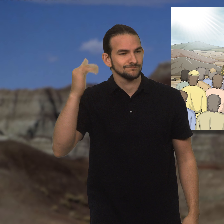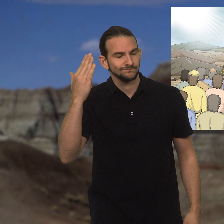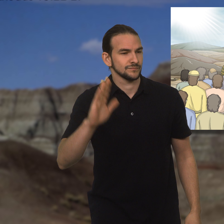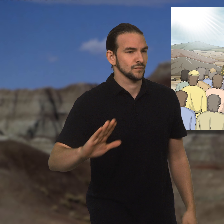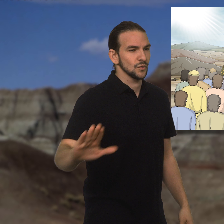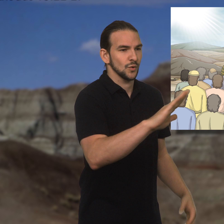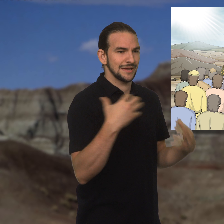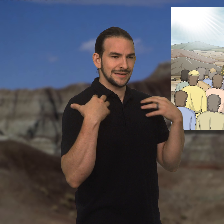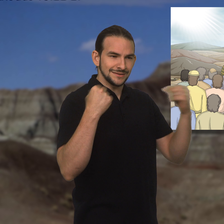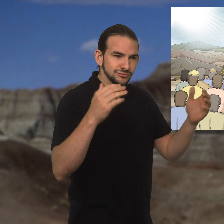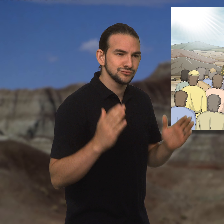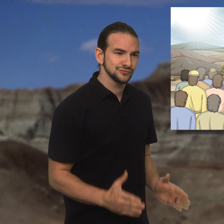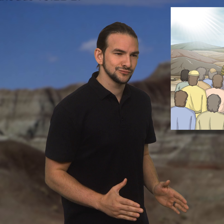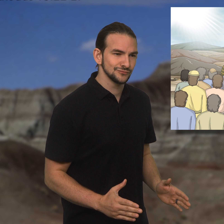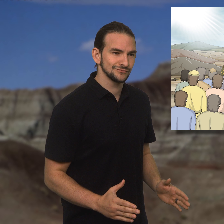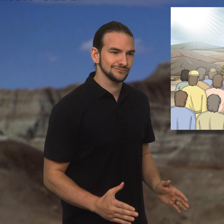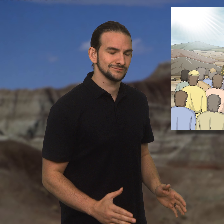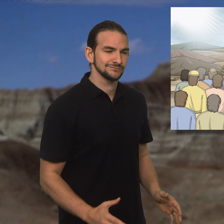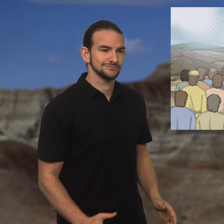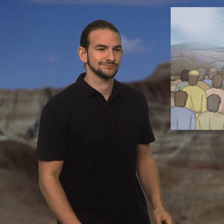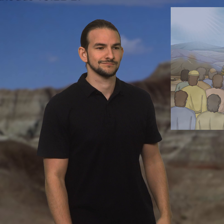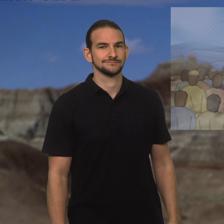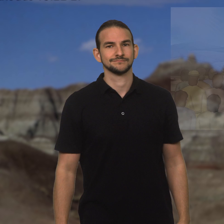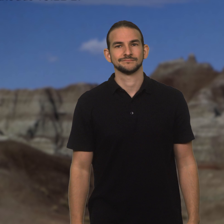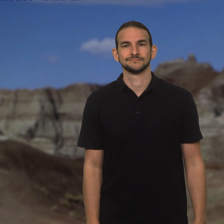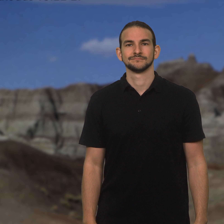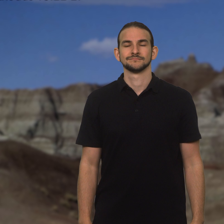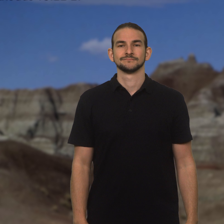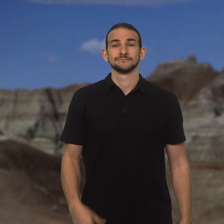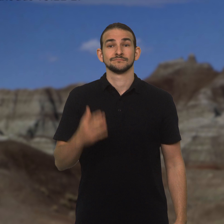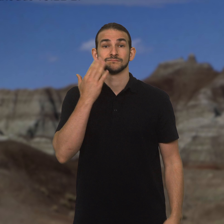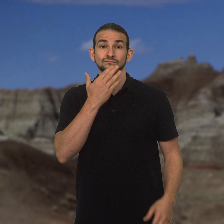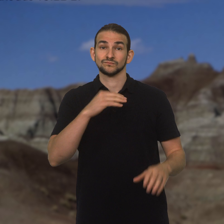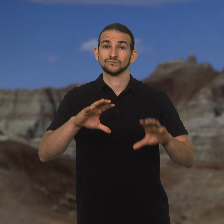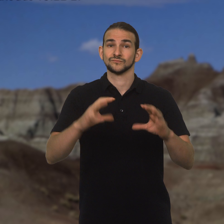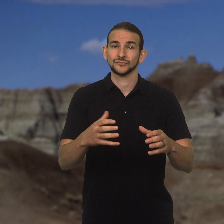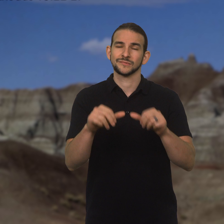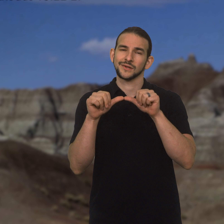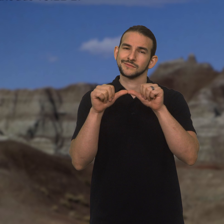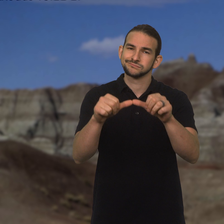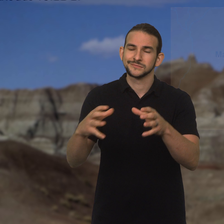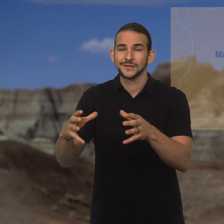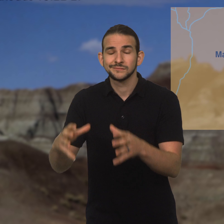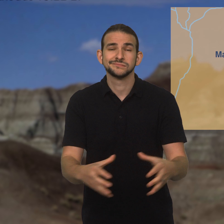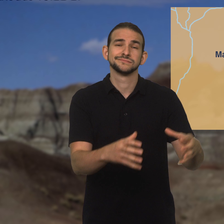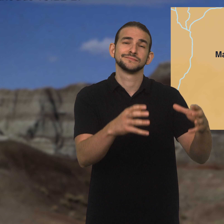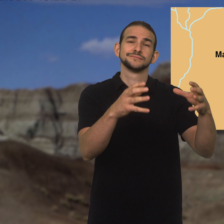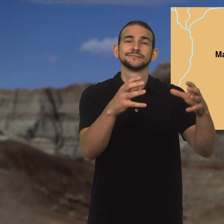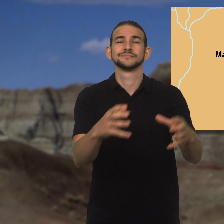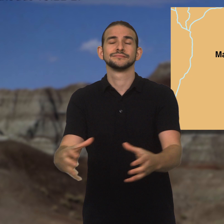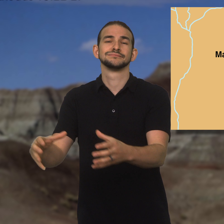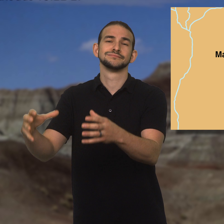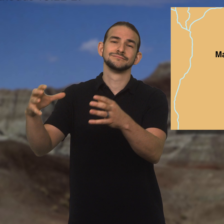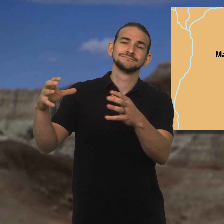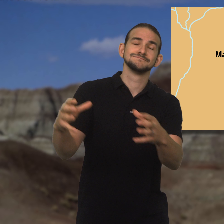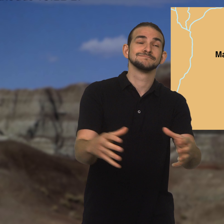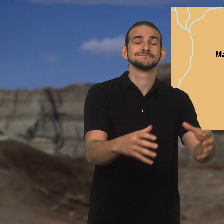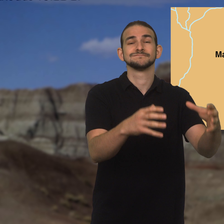For I am the LORD who heals you.”